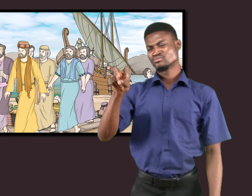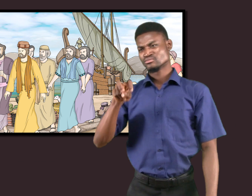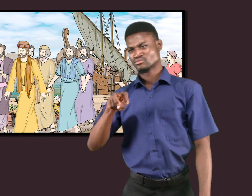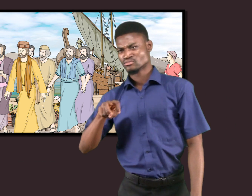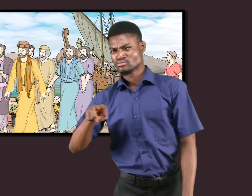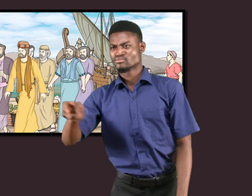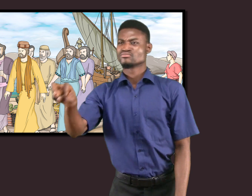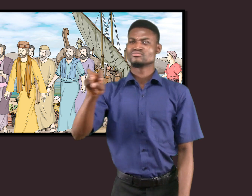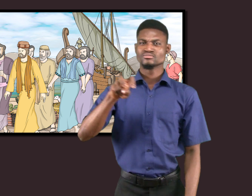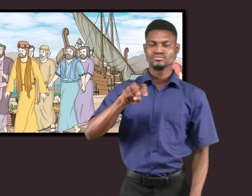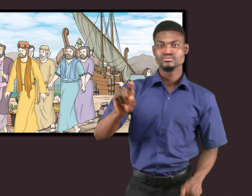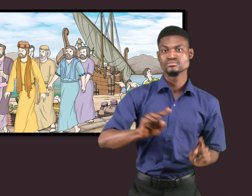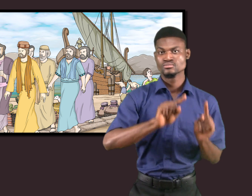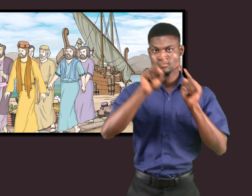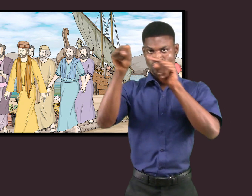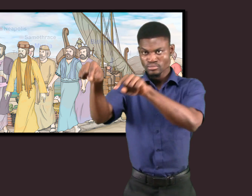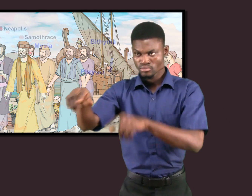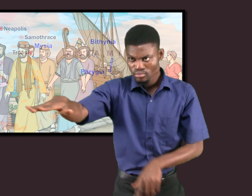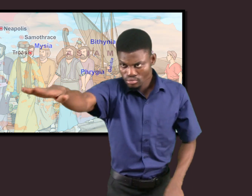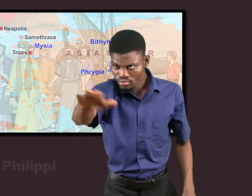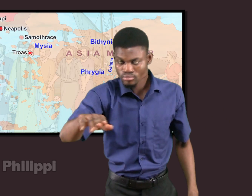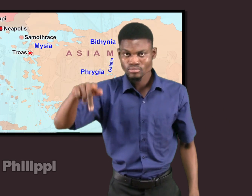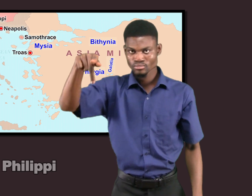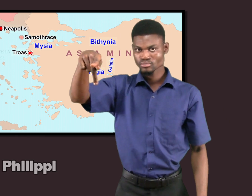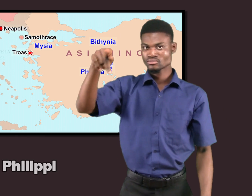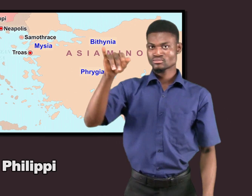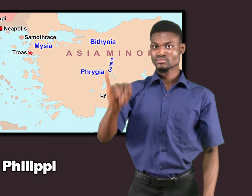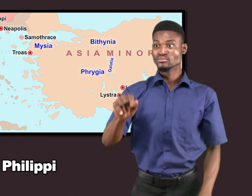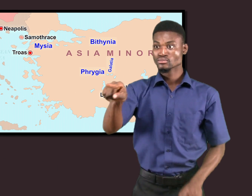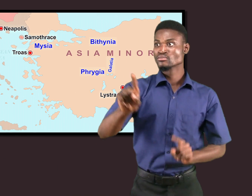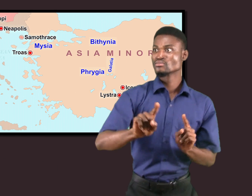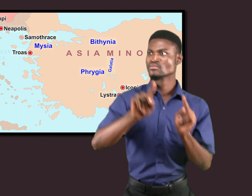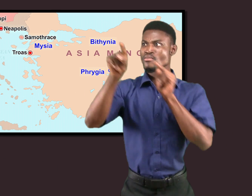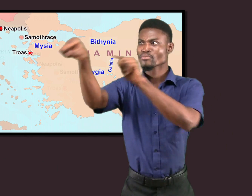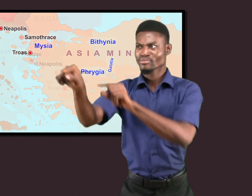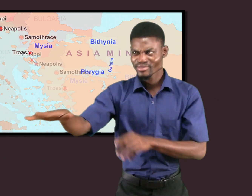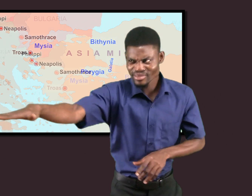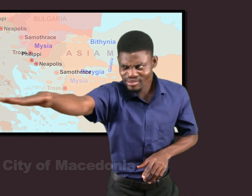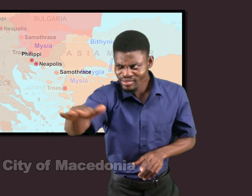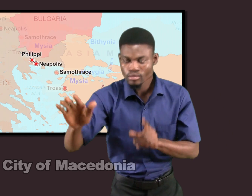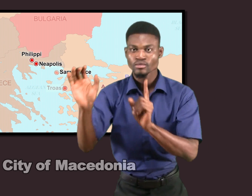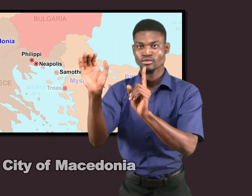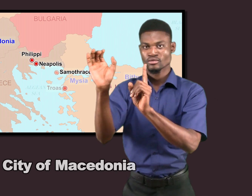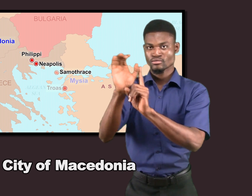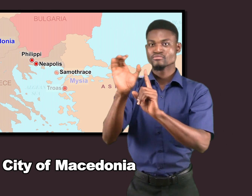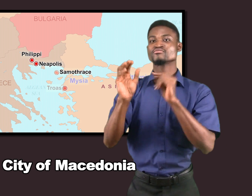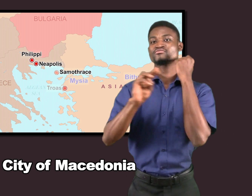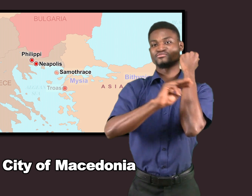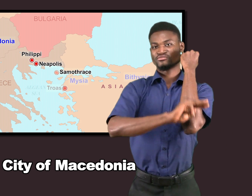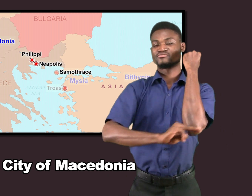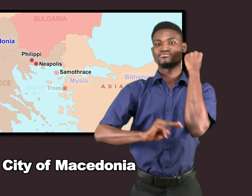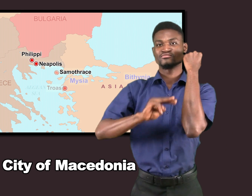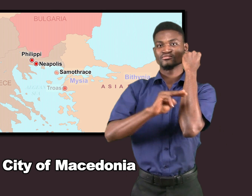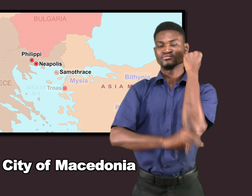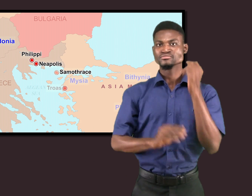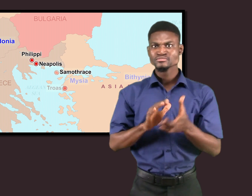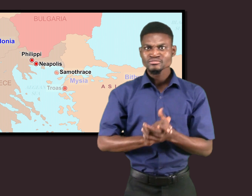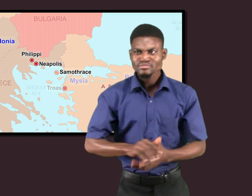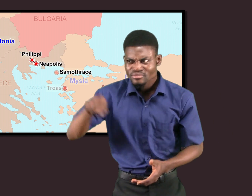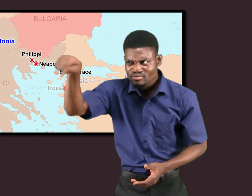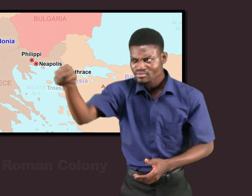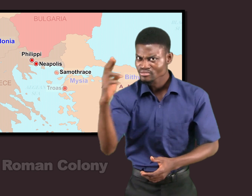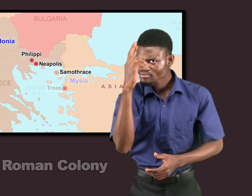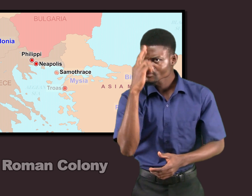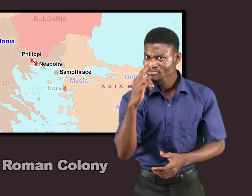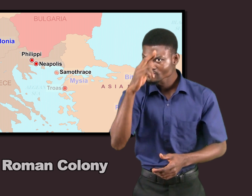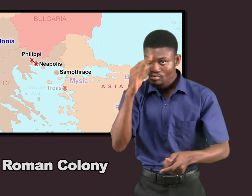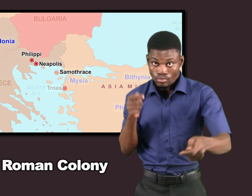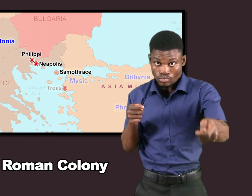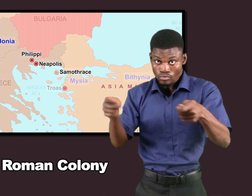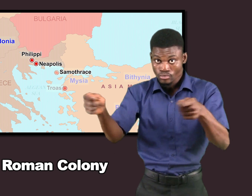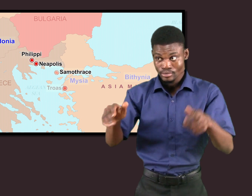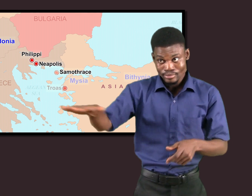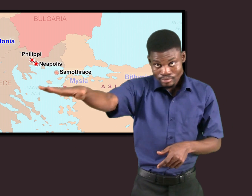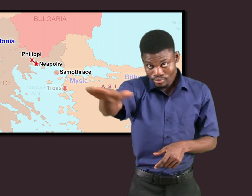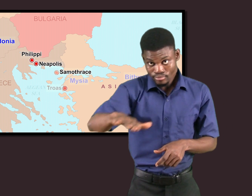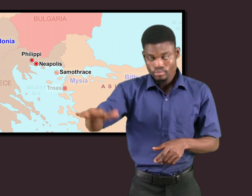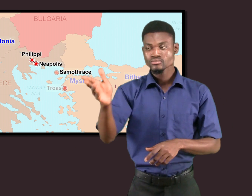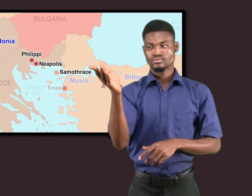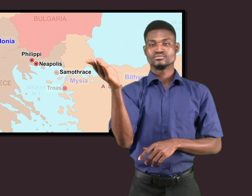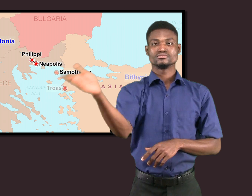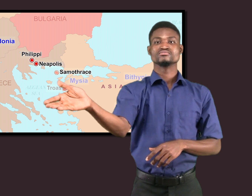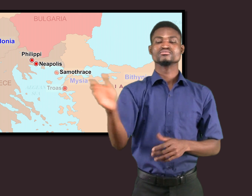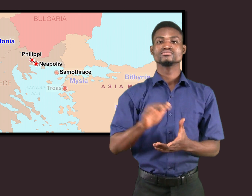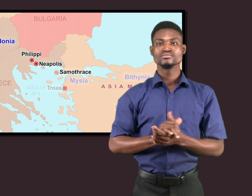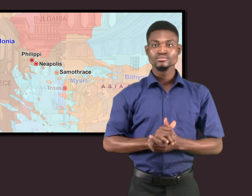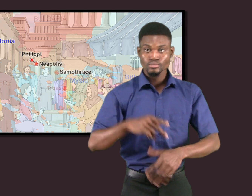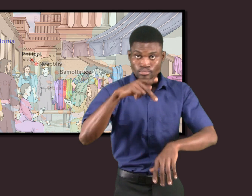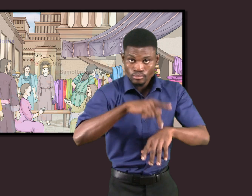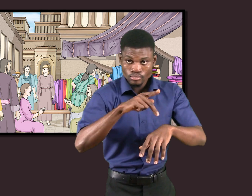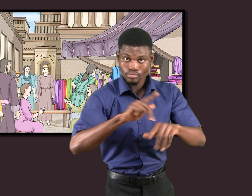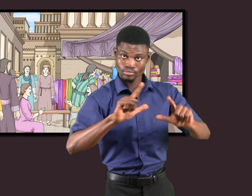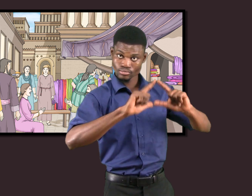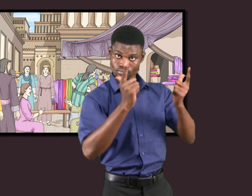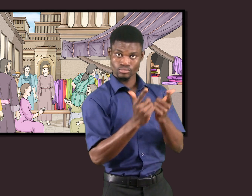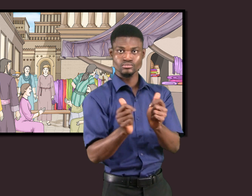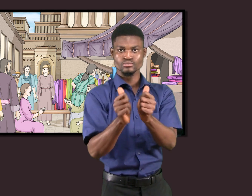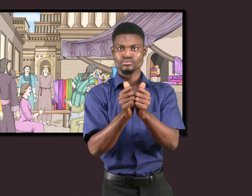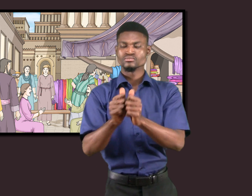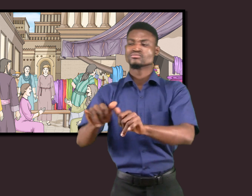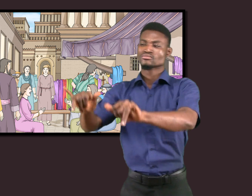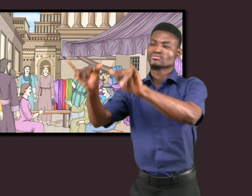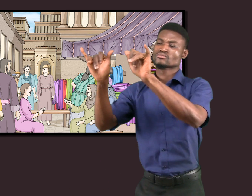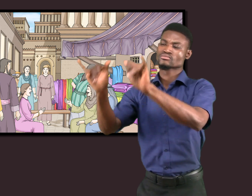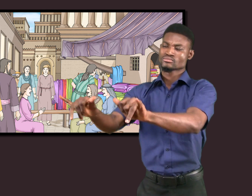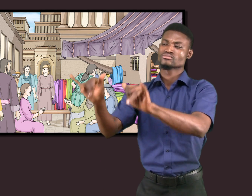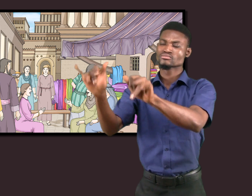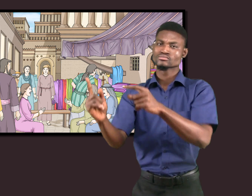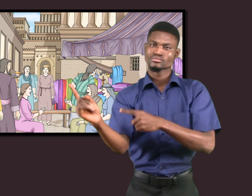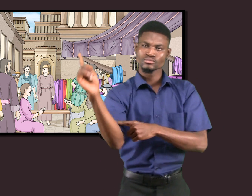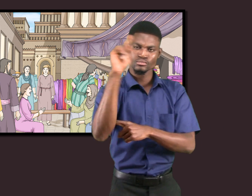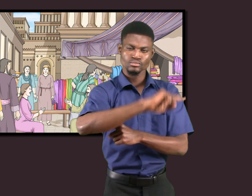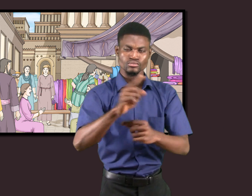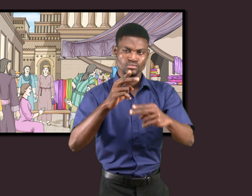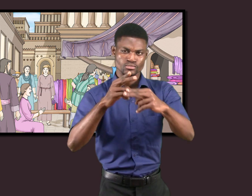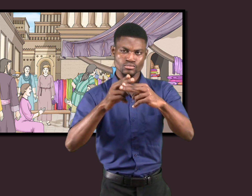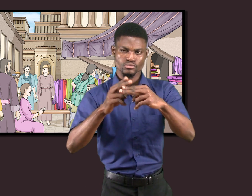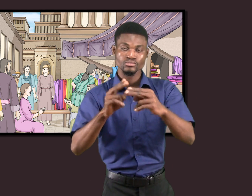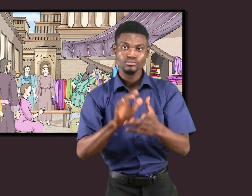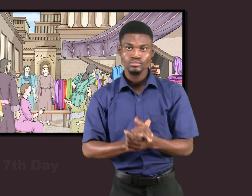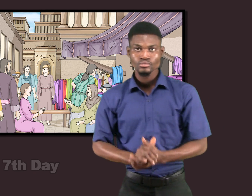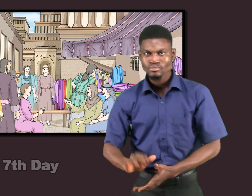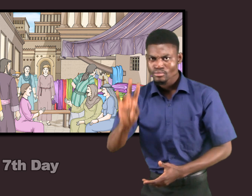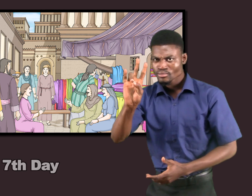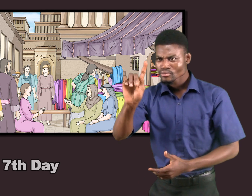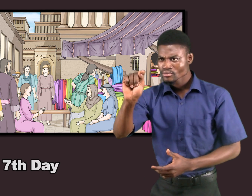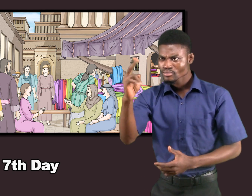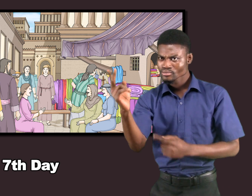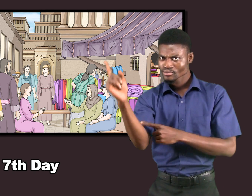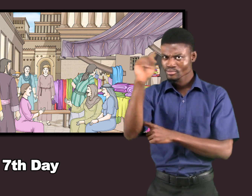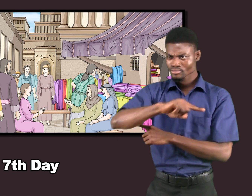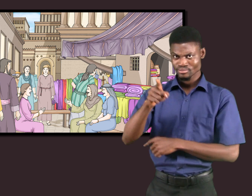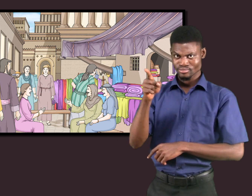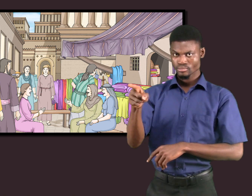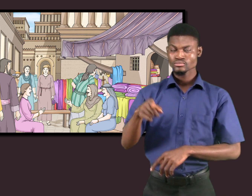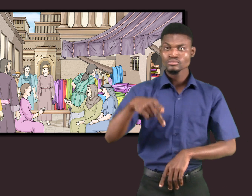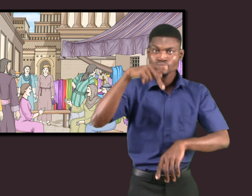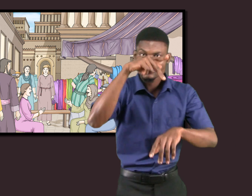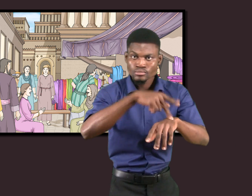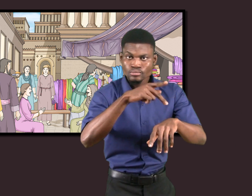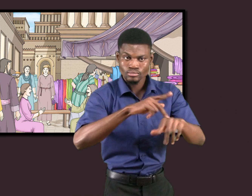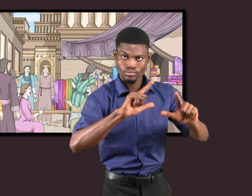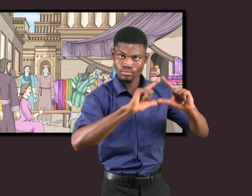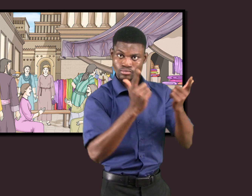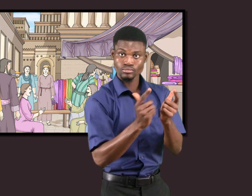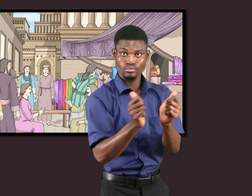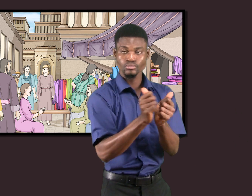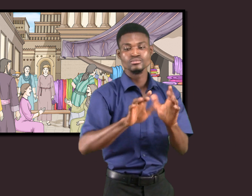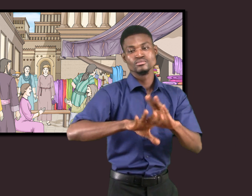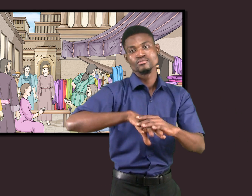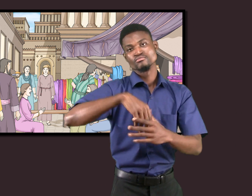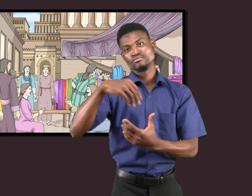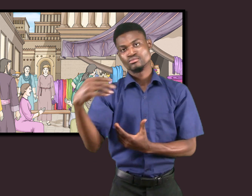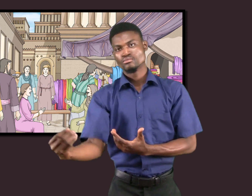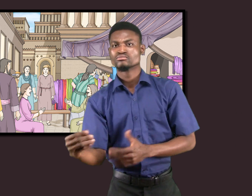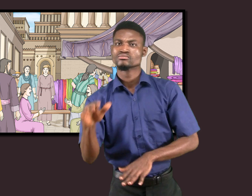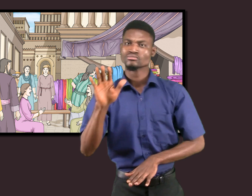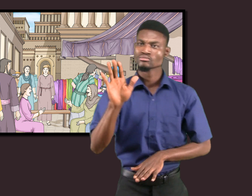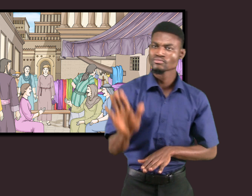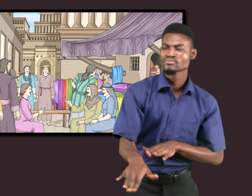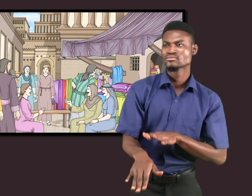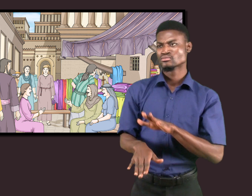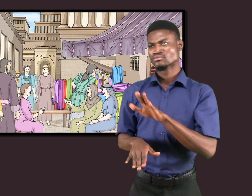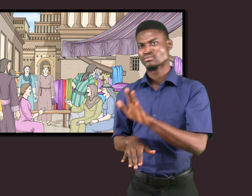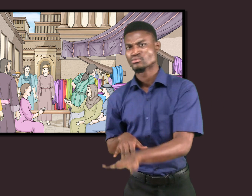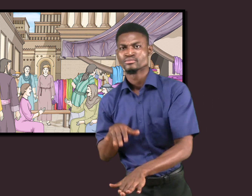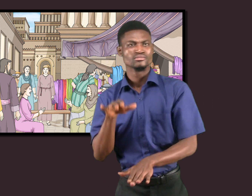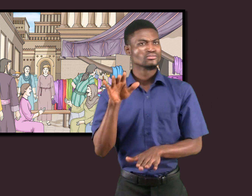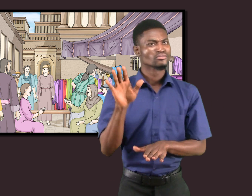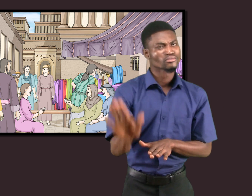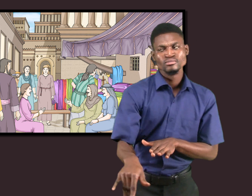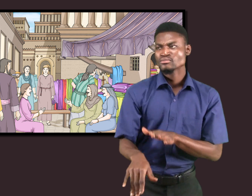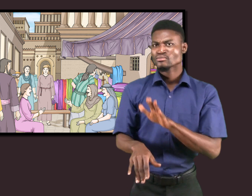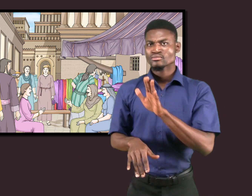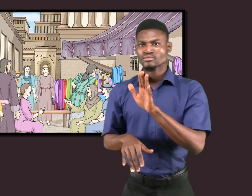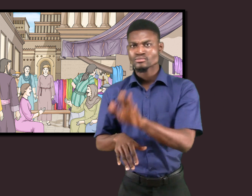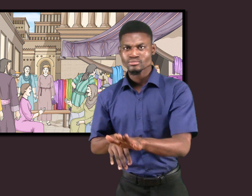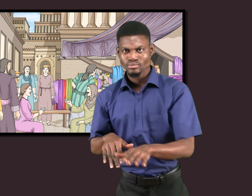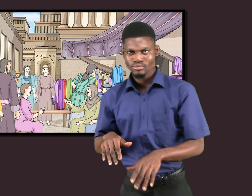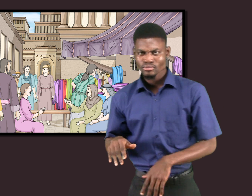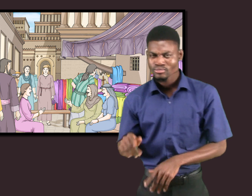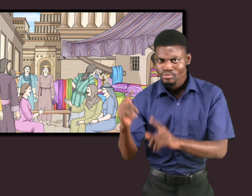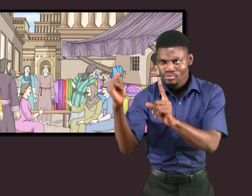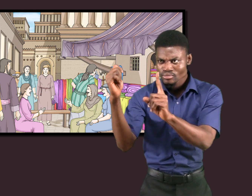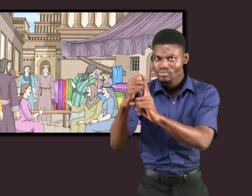From there we went to the Roman colony of Philippi, the leading city of that district of Macedonia. And we stayed there several days.